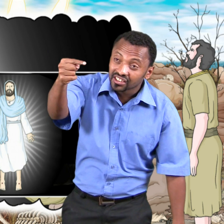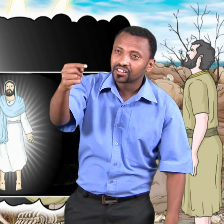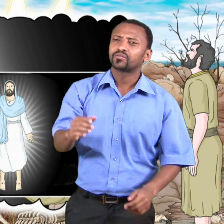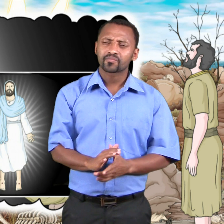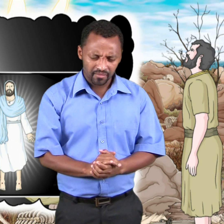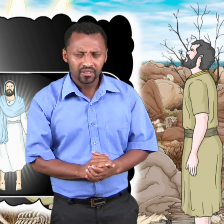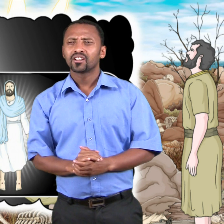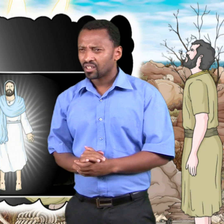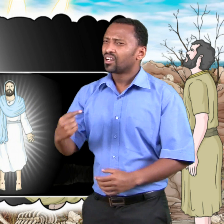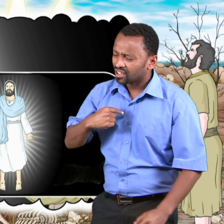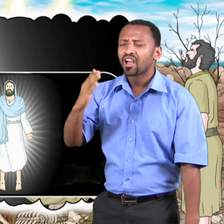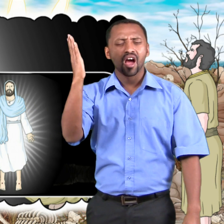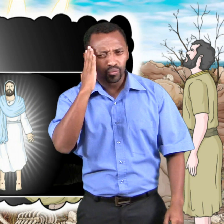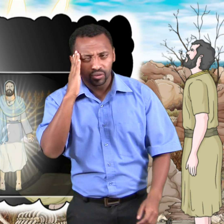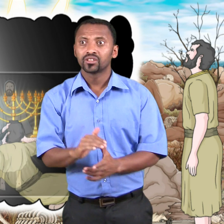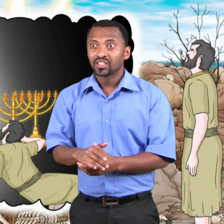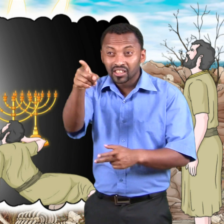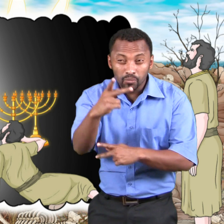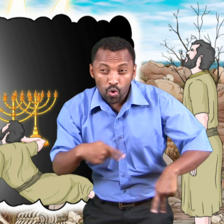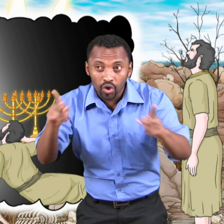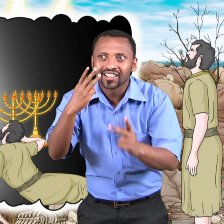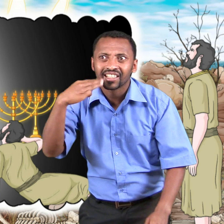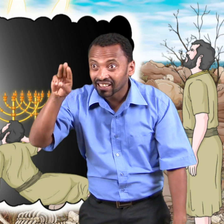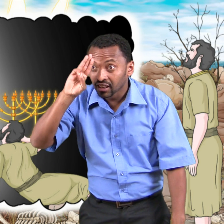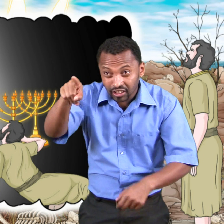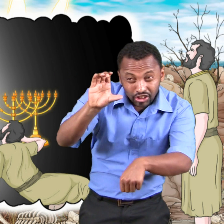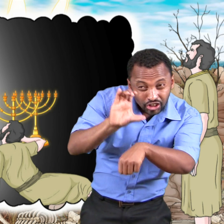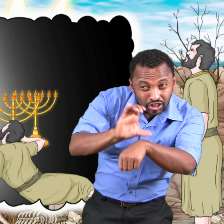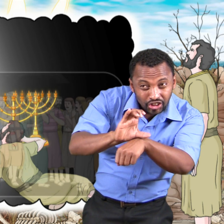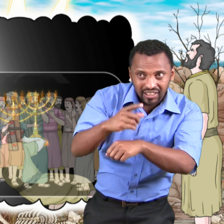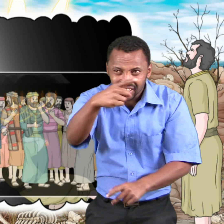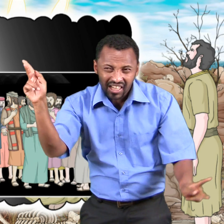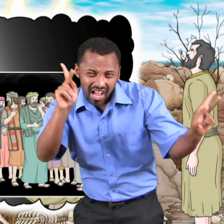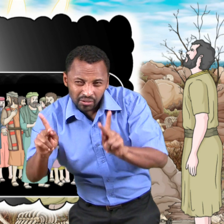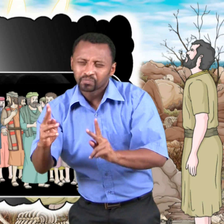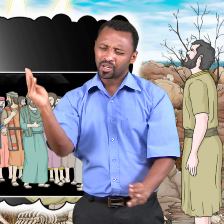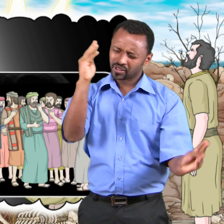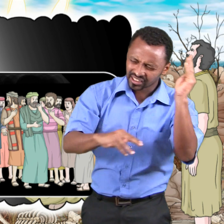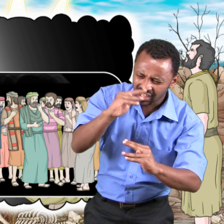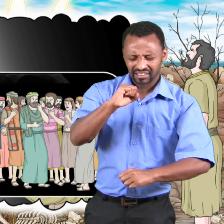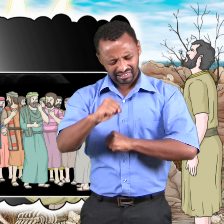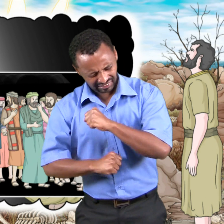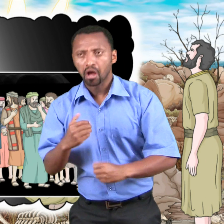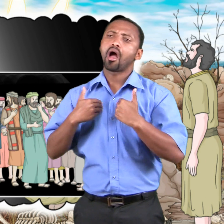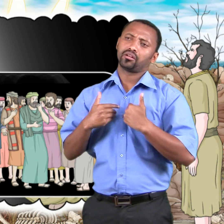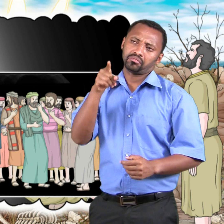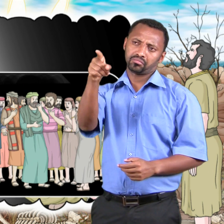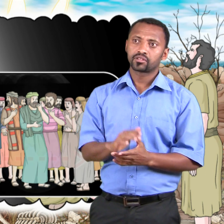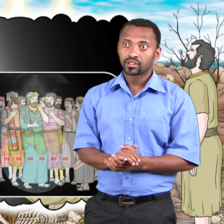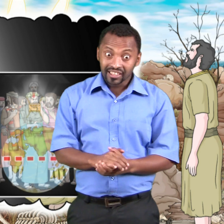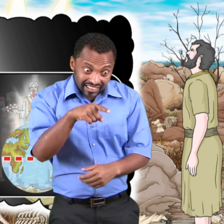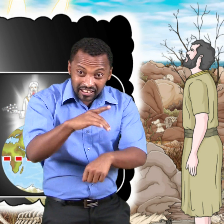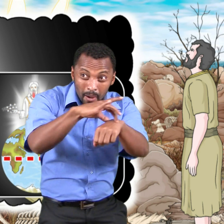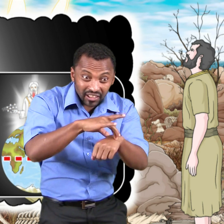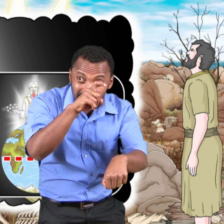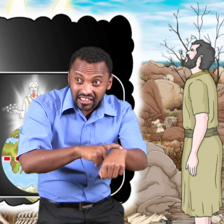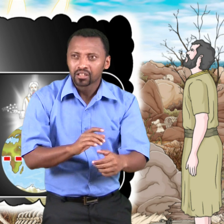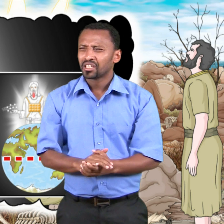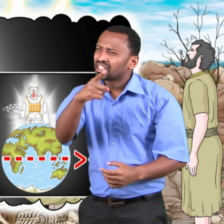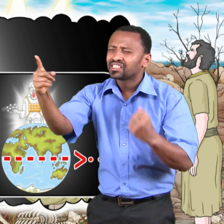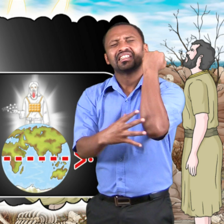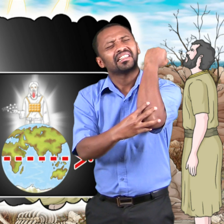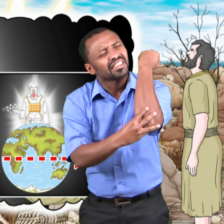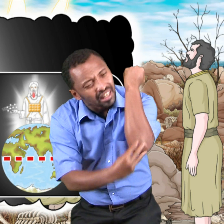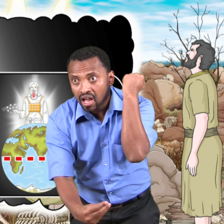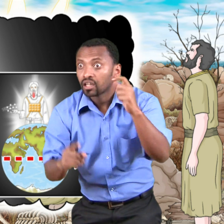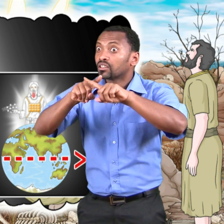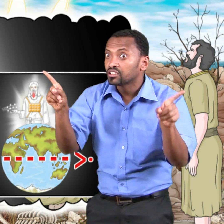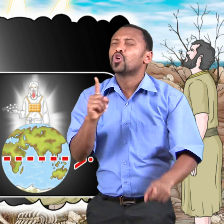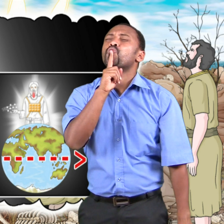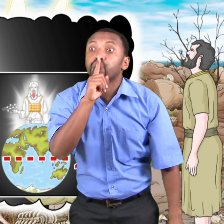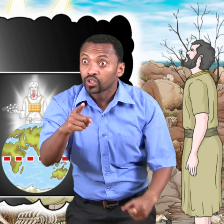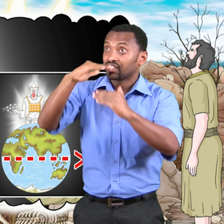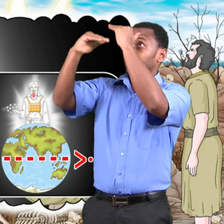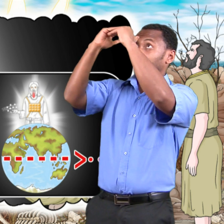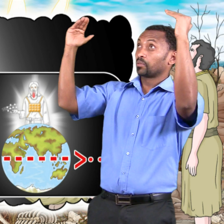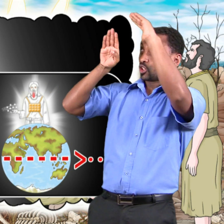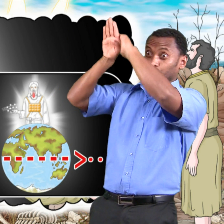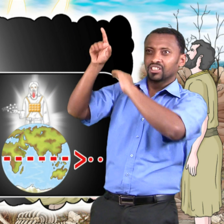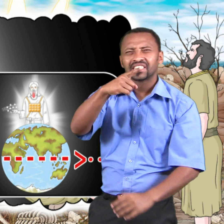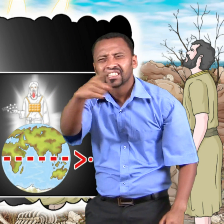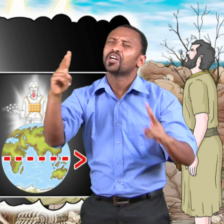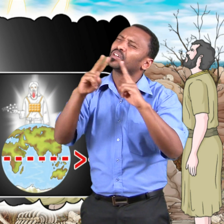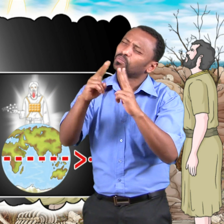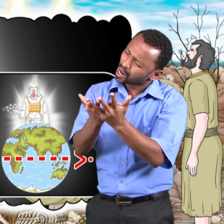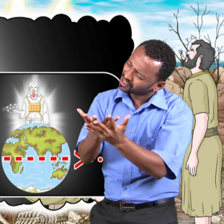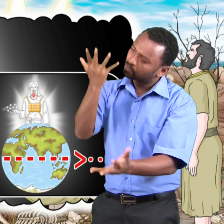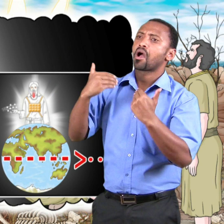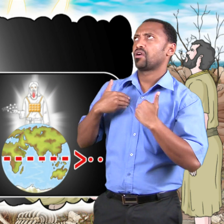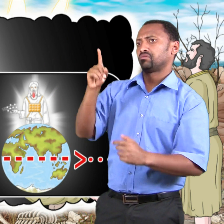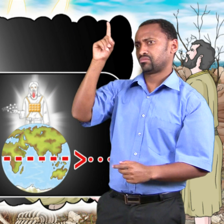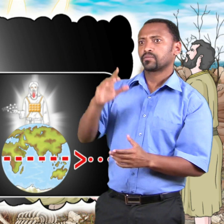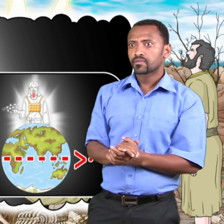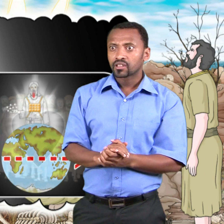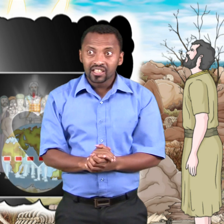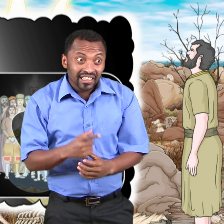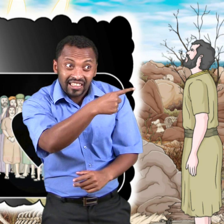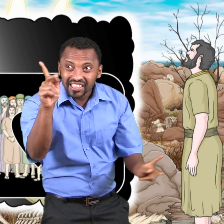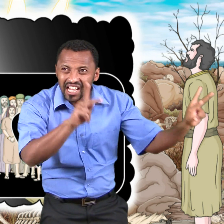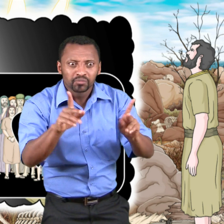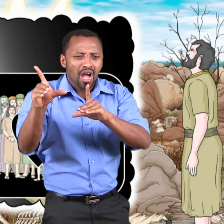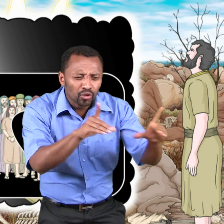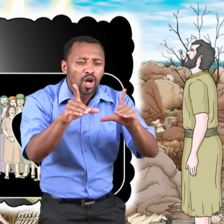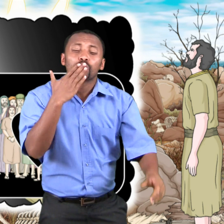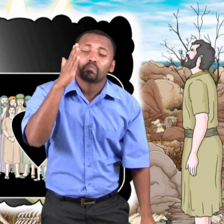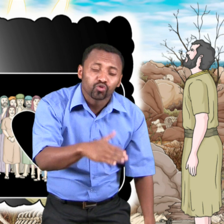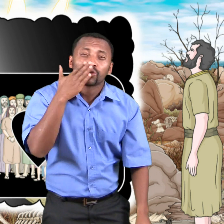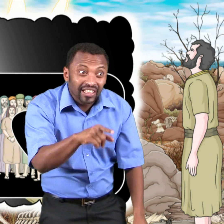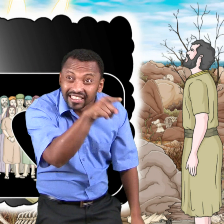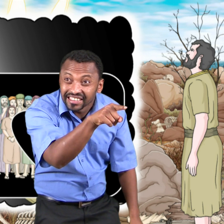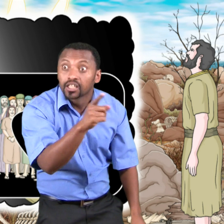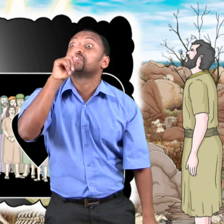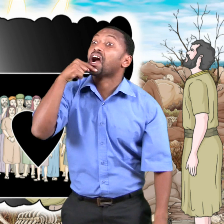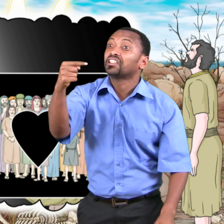I know your affliction and your poverty—though you are rich!